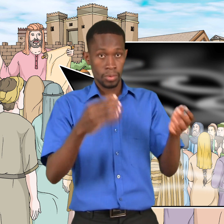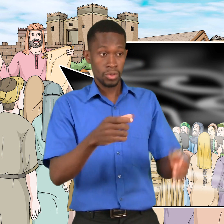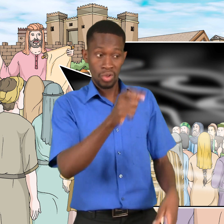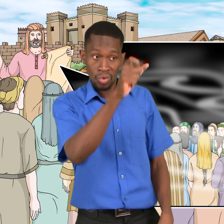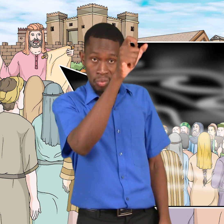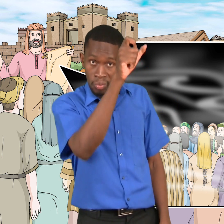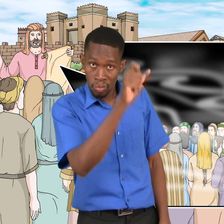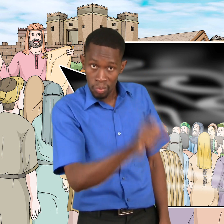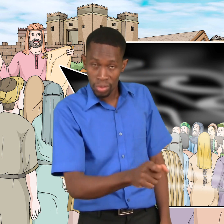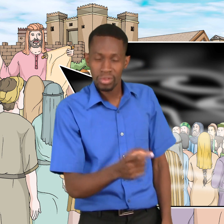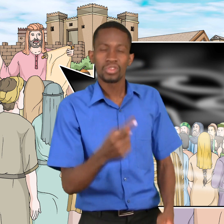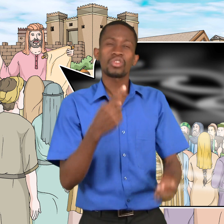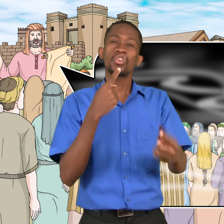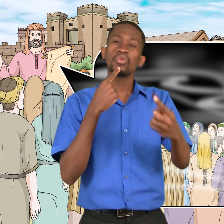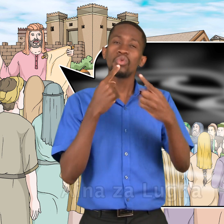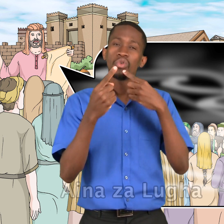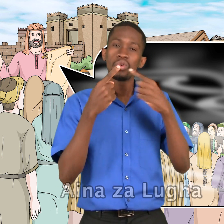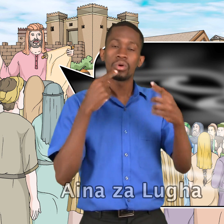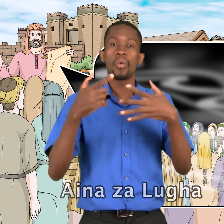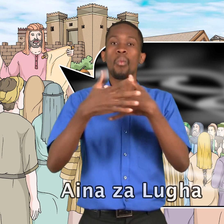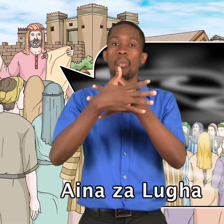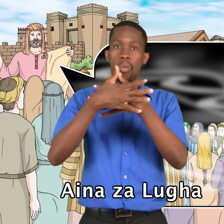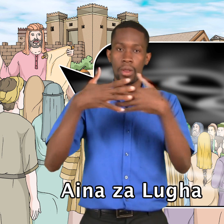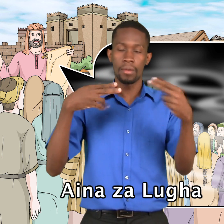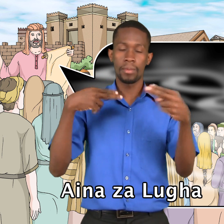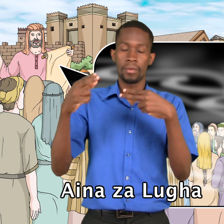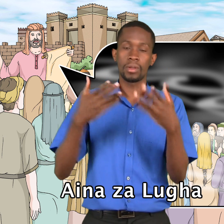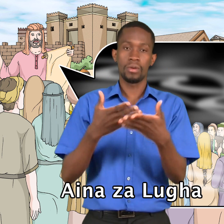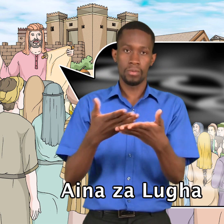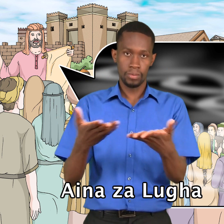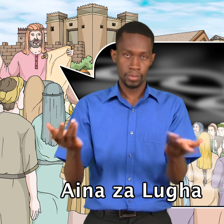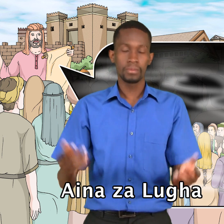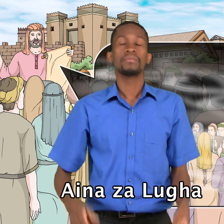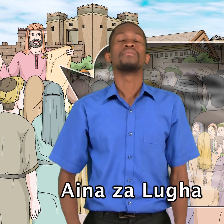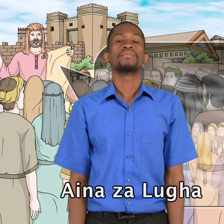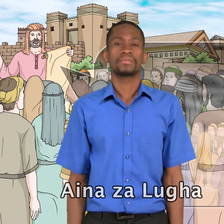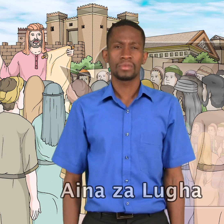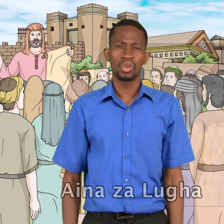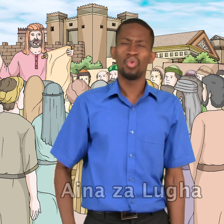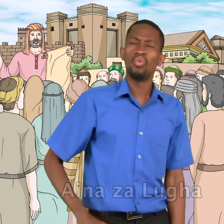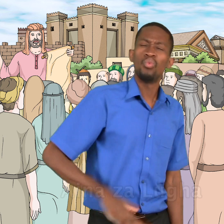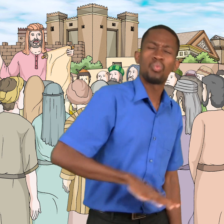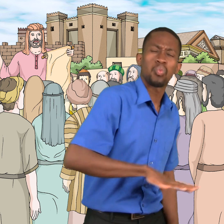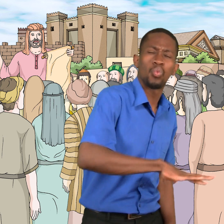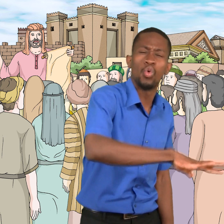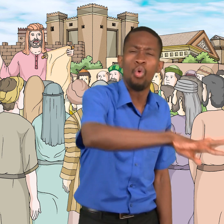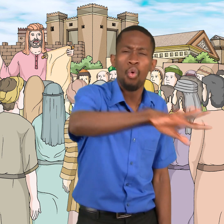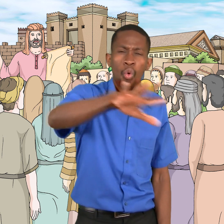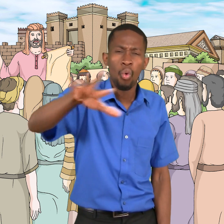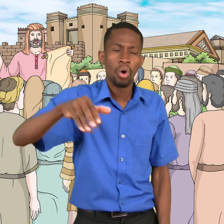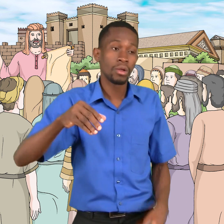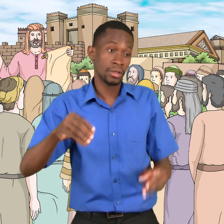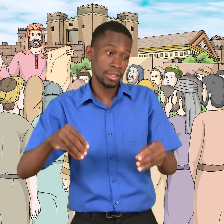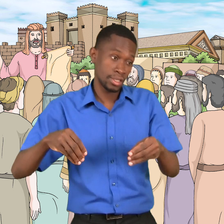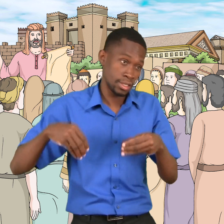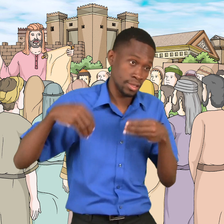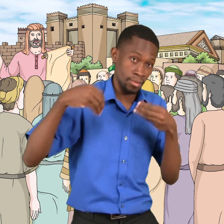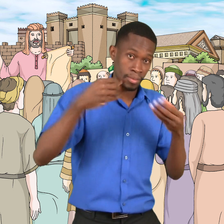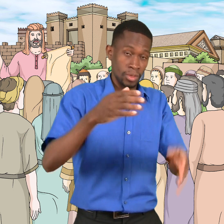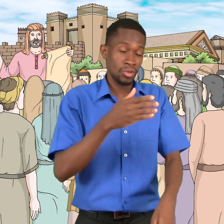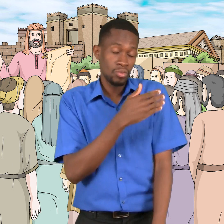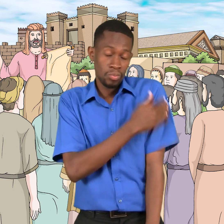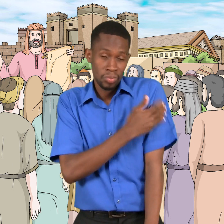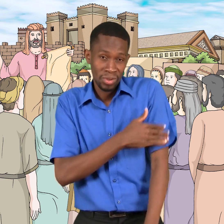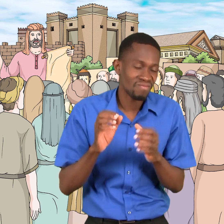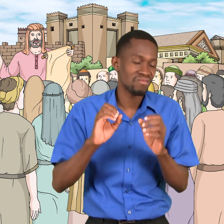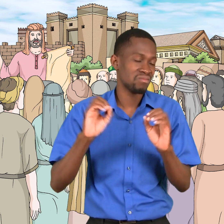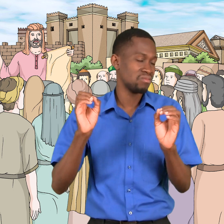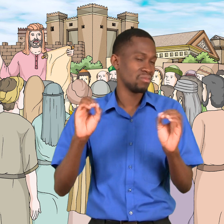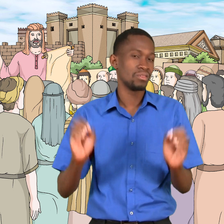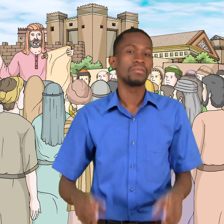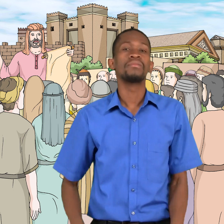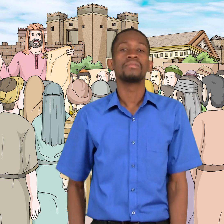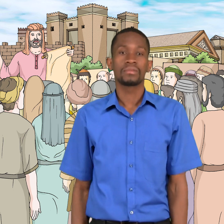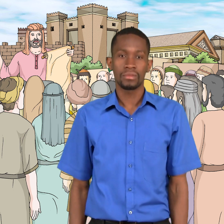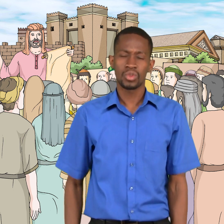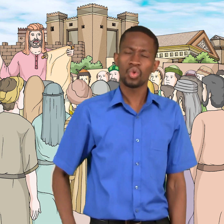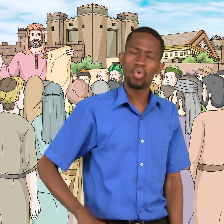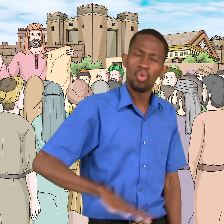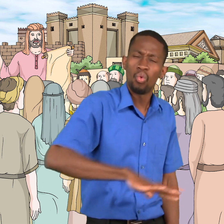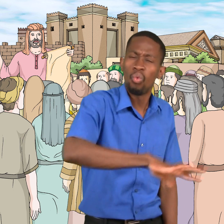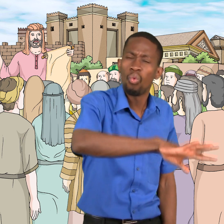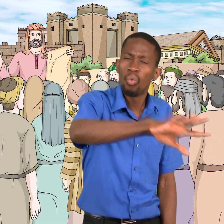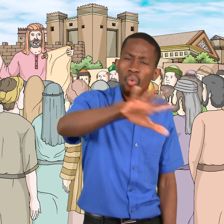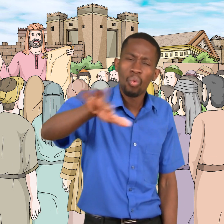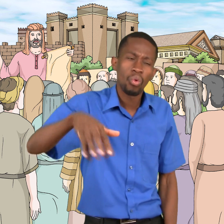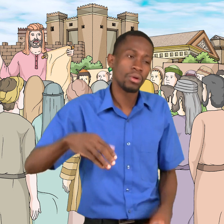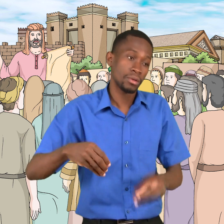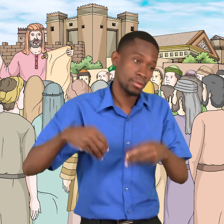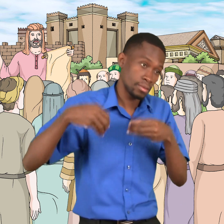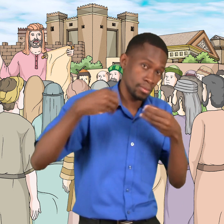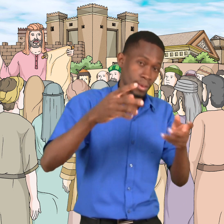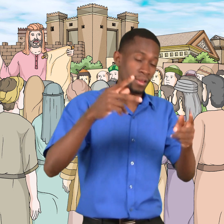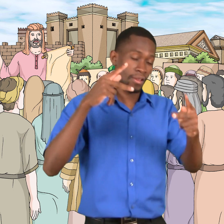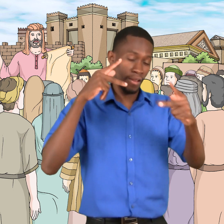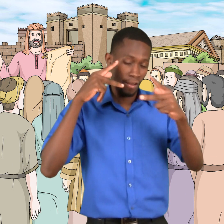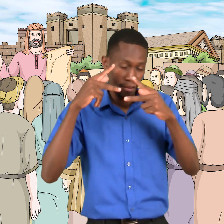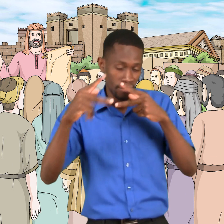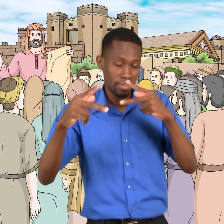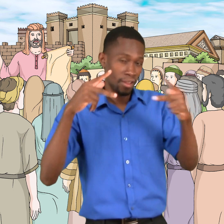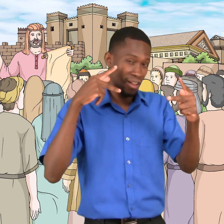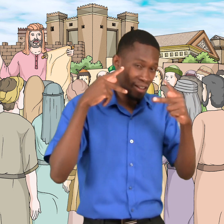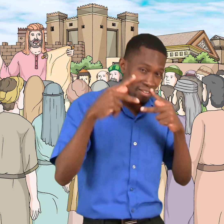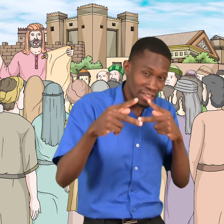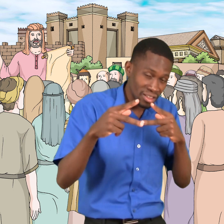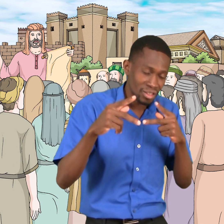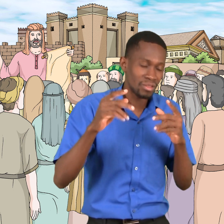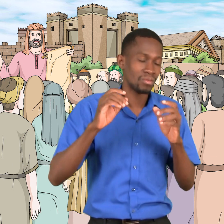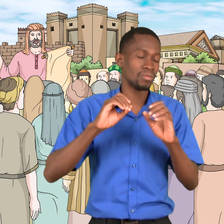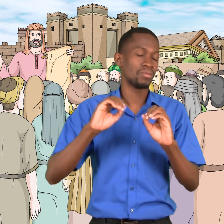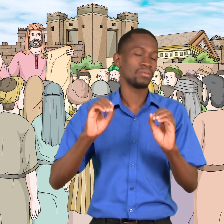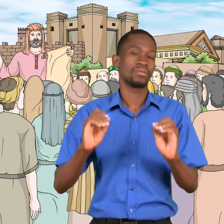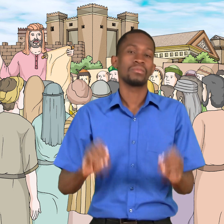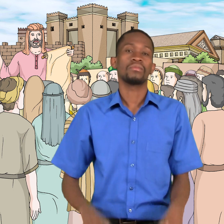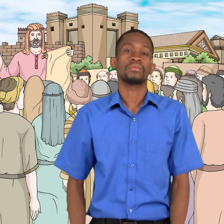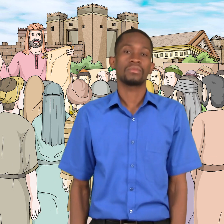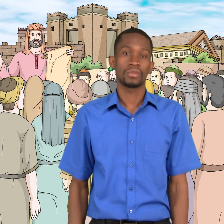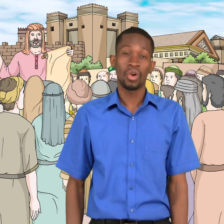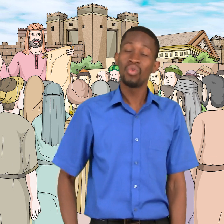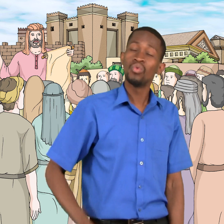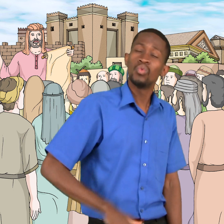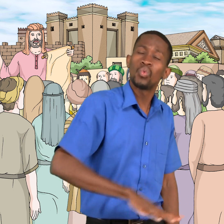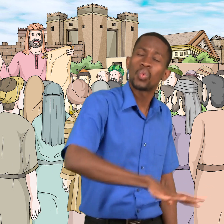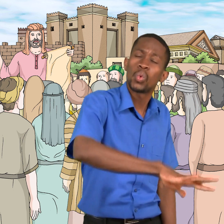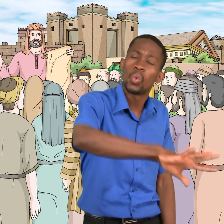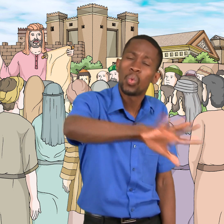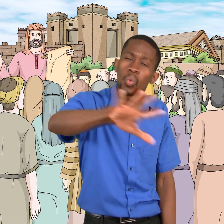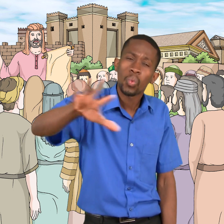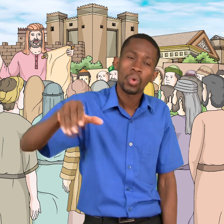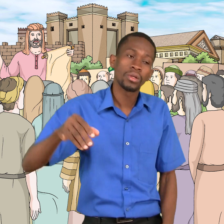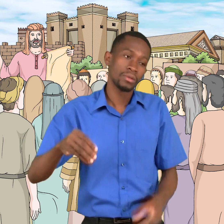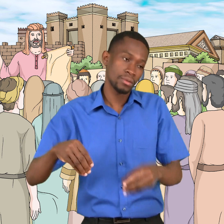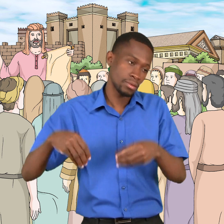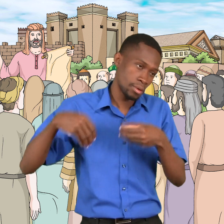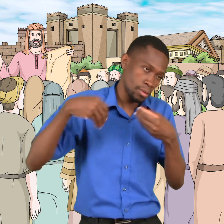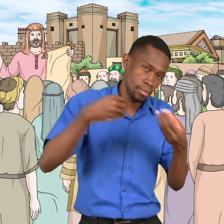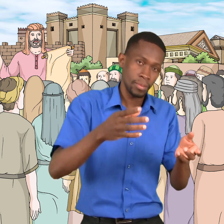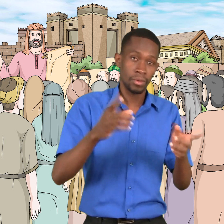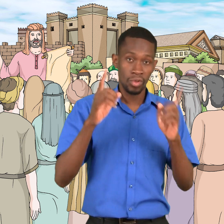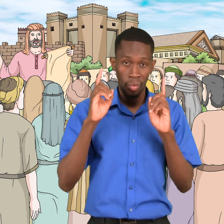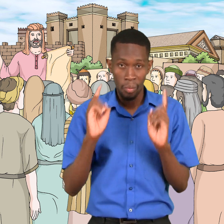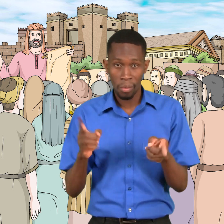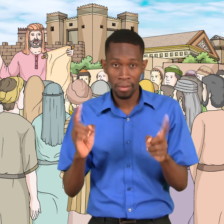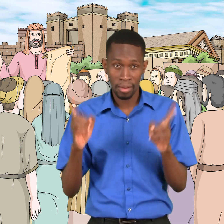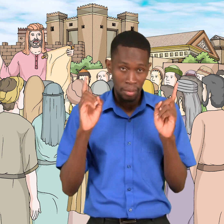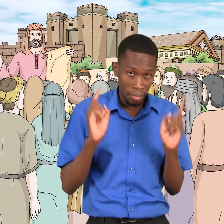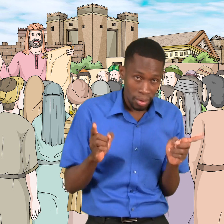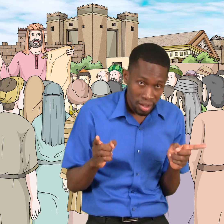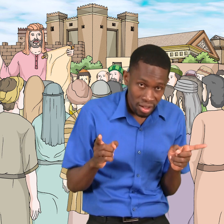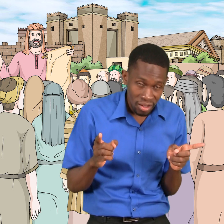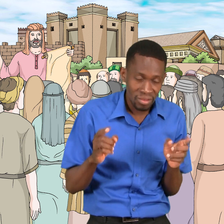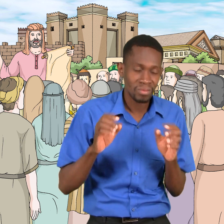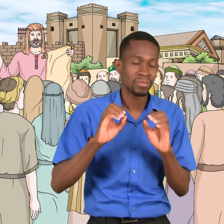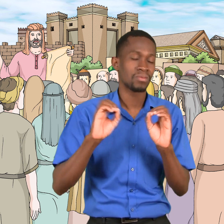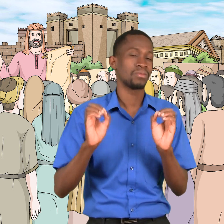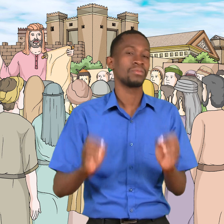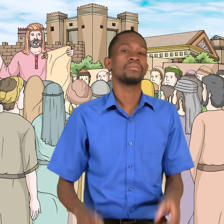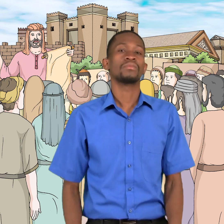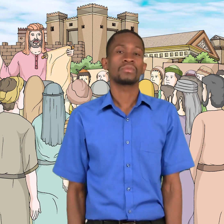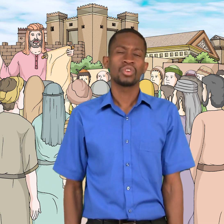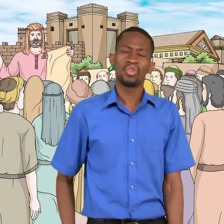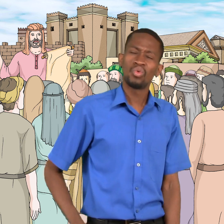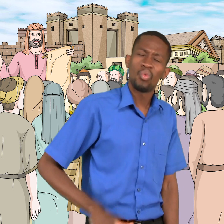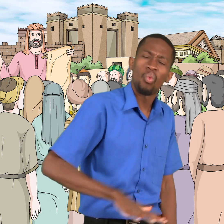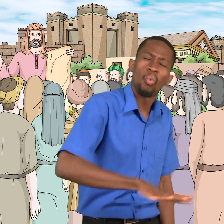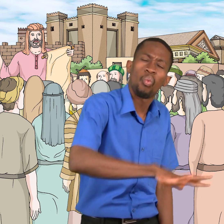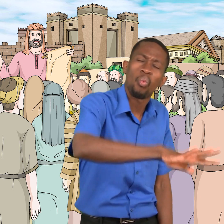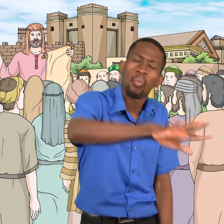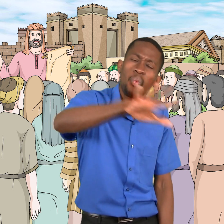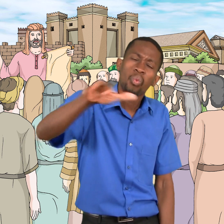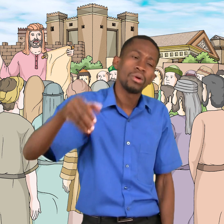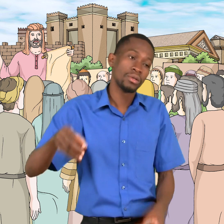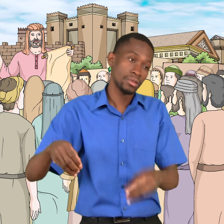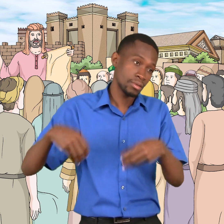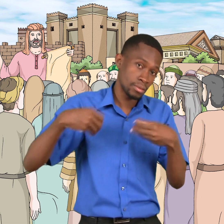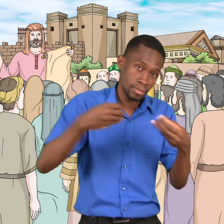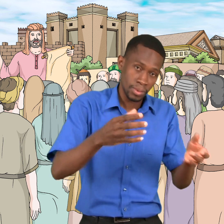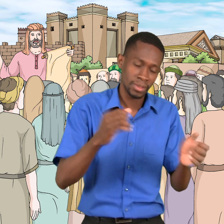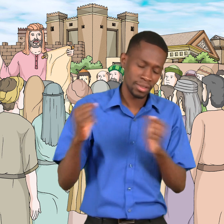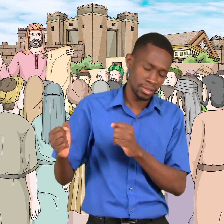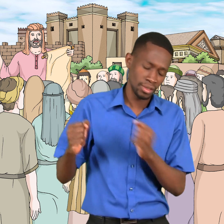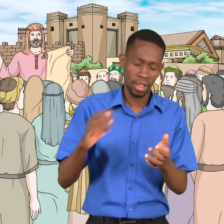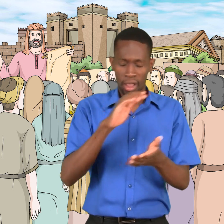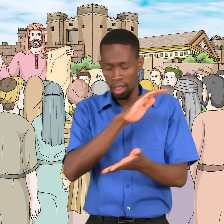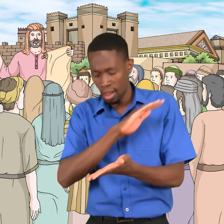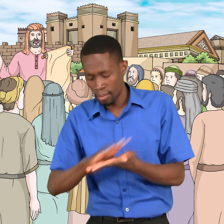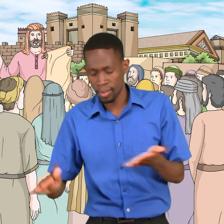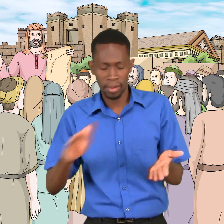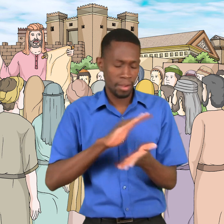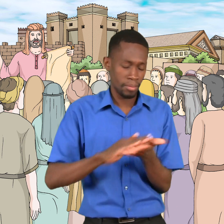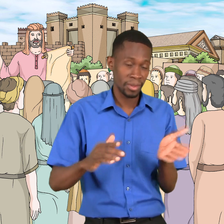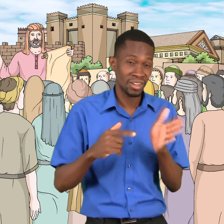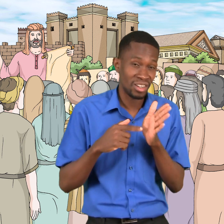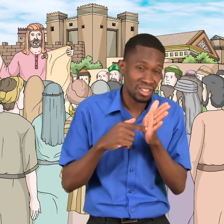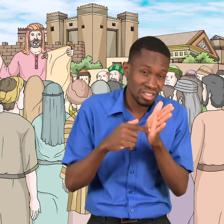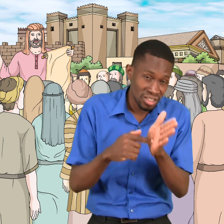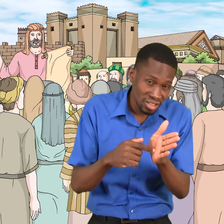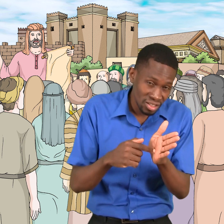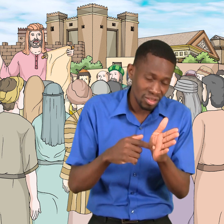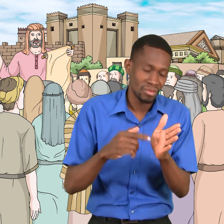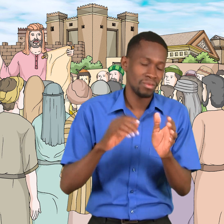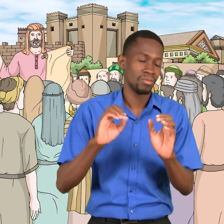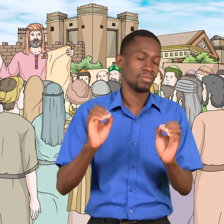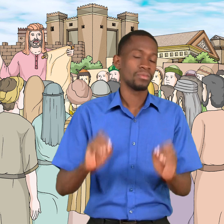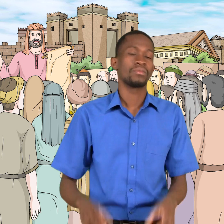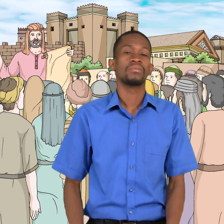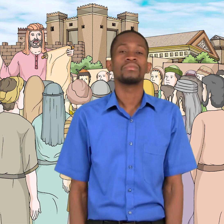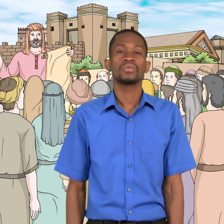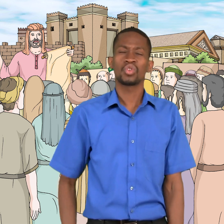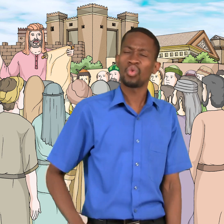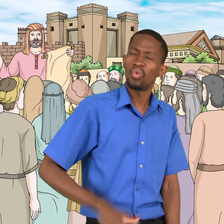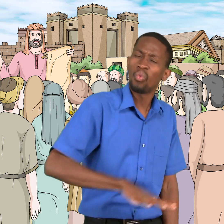Are all apostles? Are all prophets? Are all teachers? Do all work miracles?